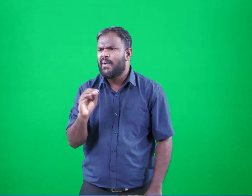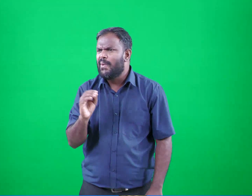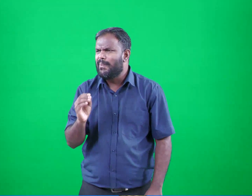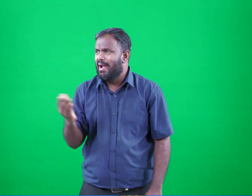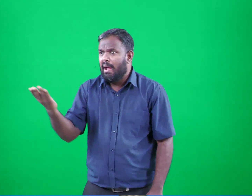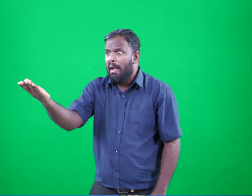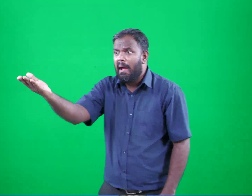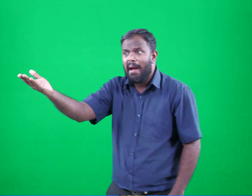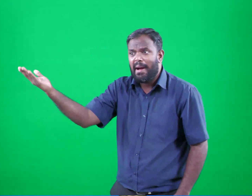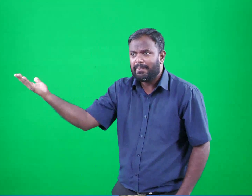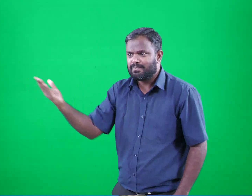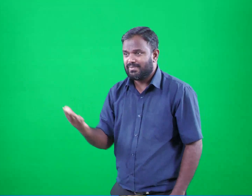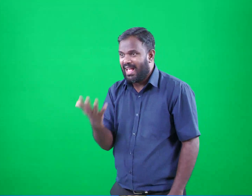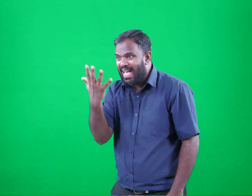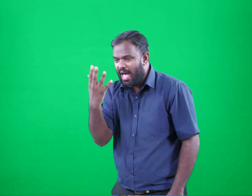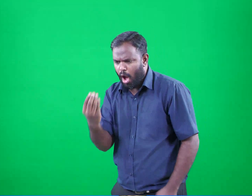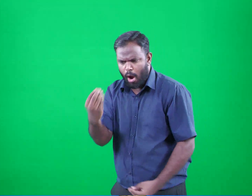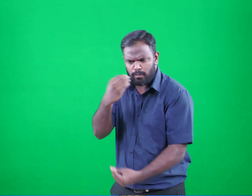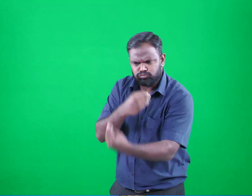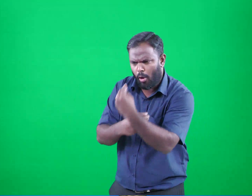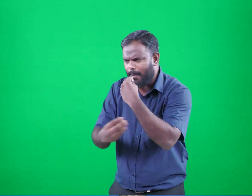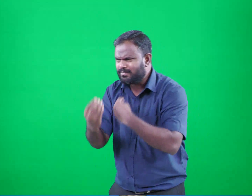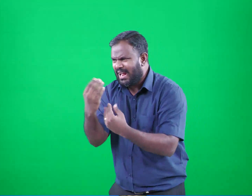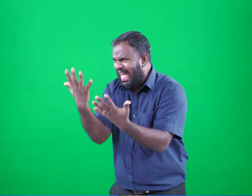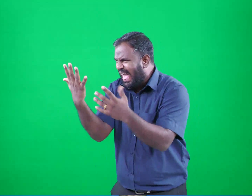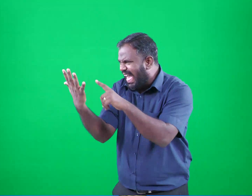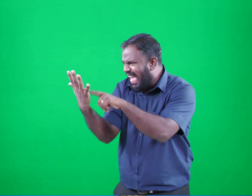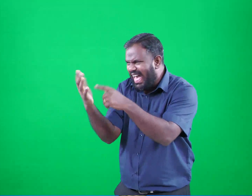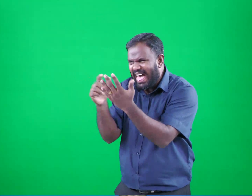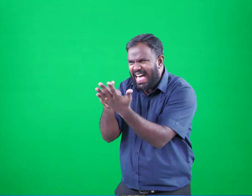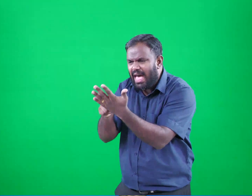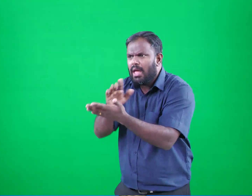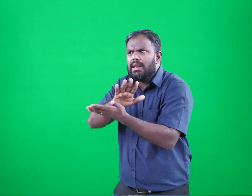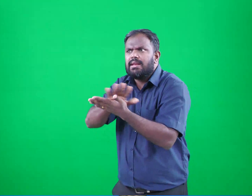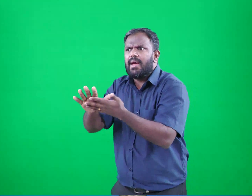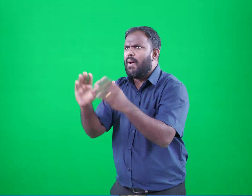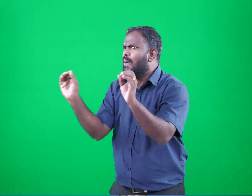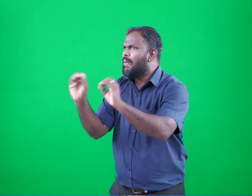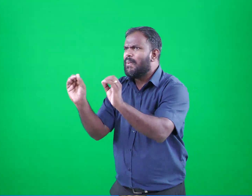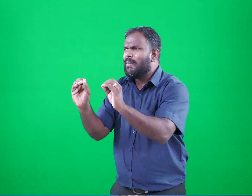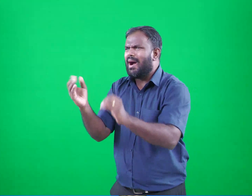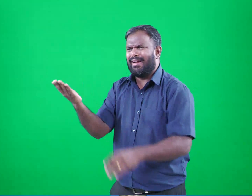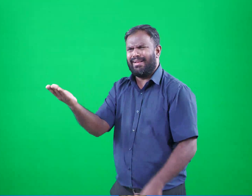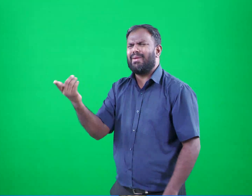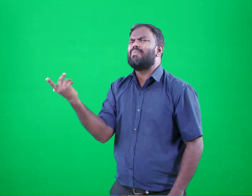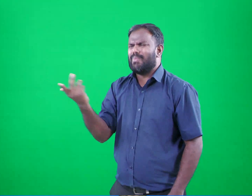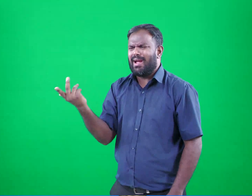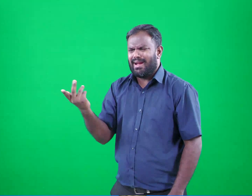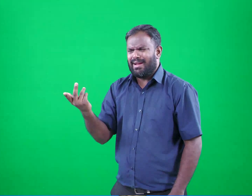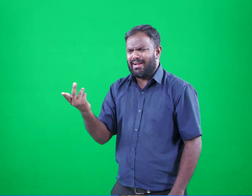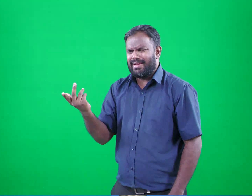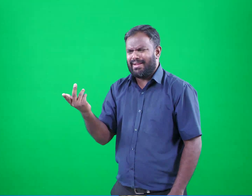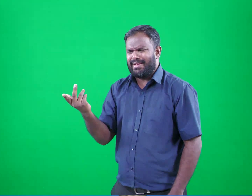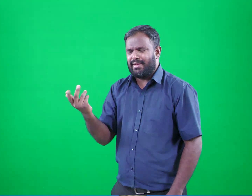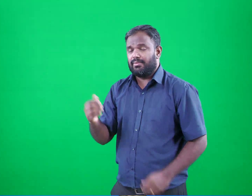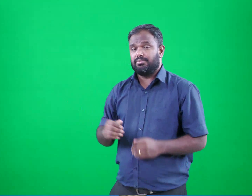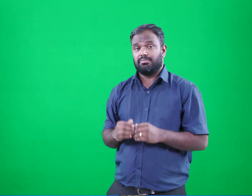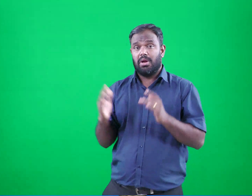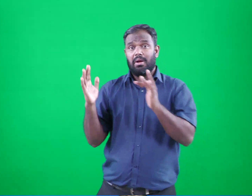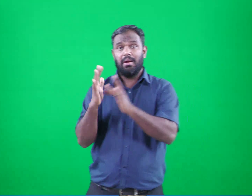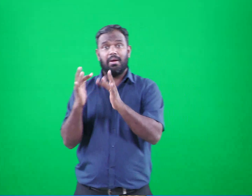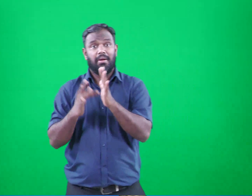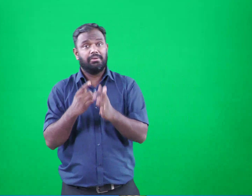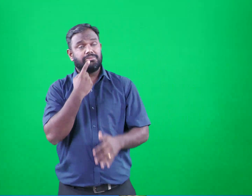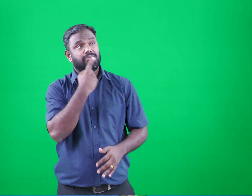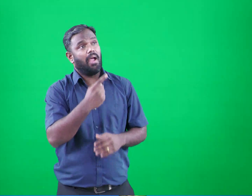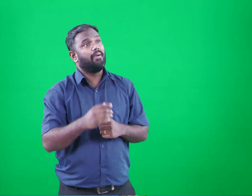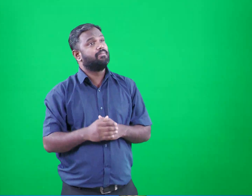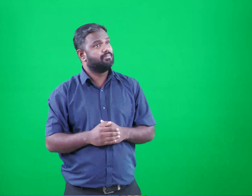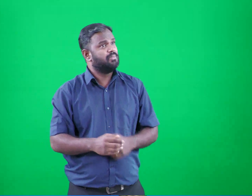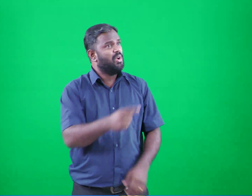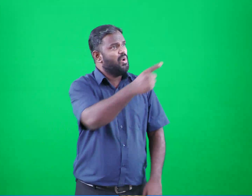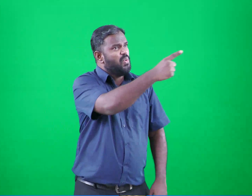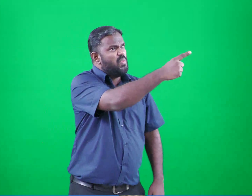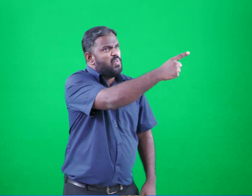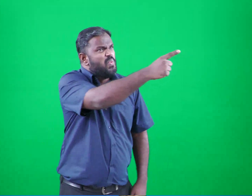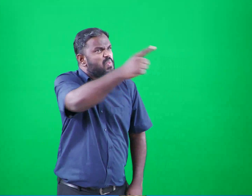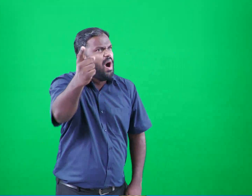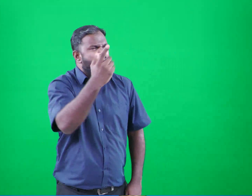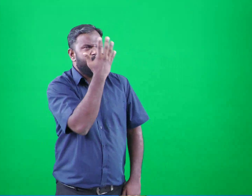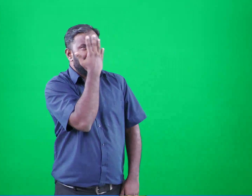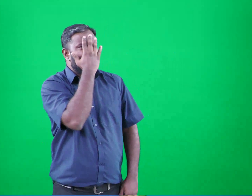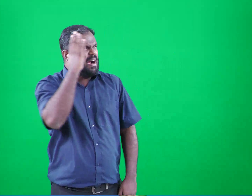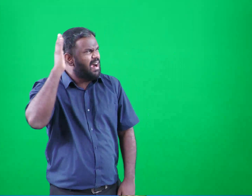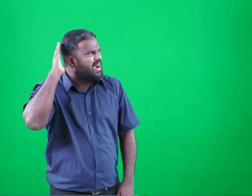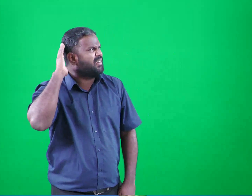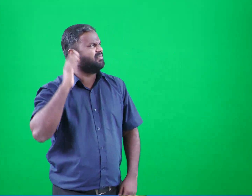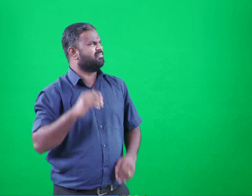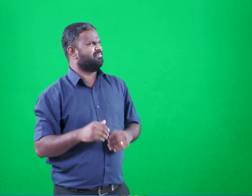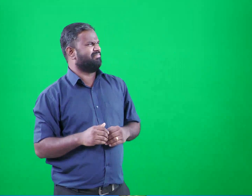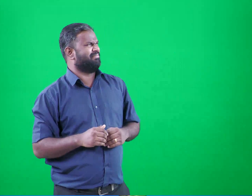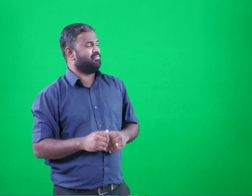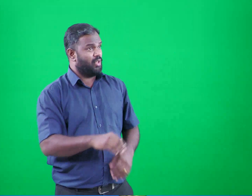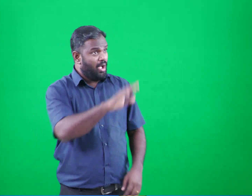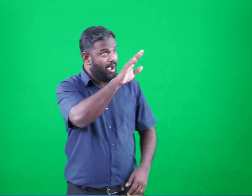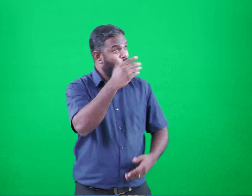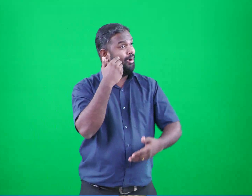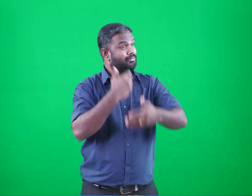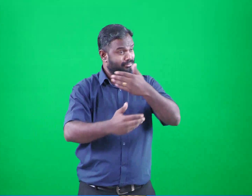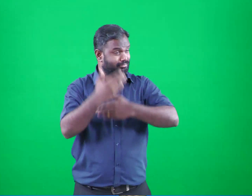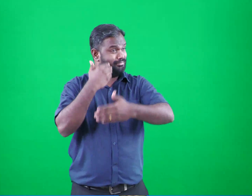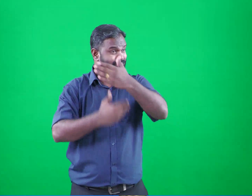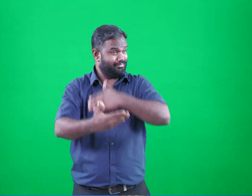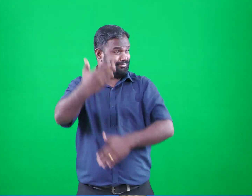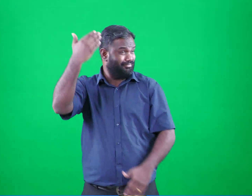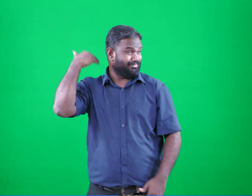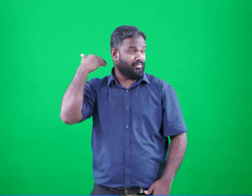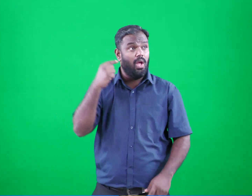Instead, they eat with defiled hands."